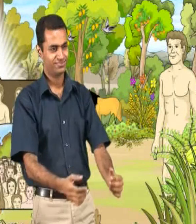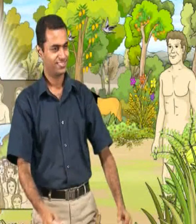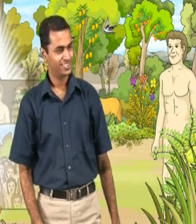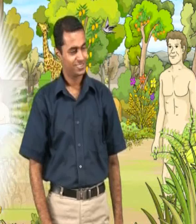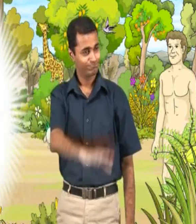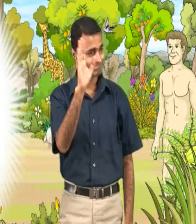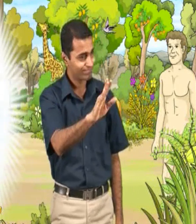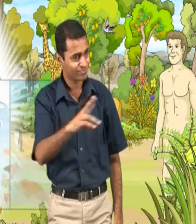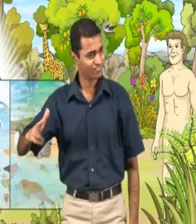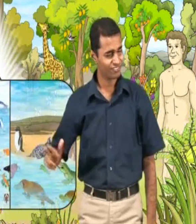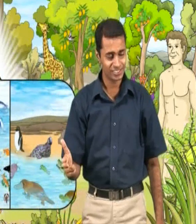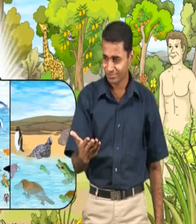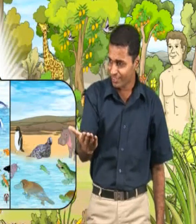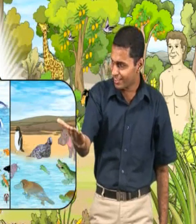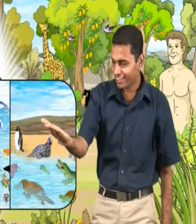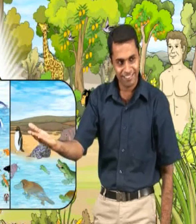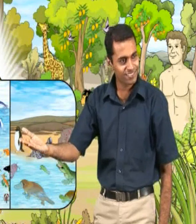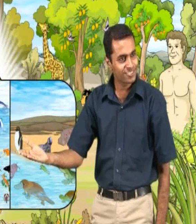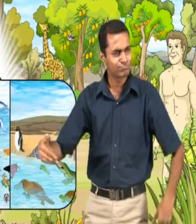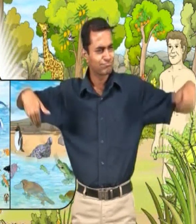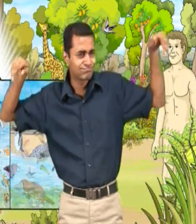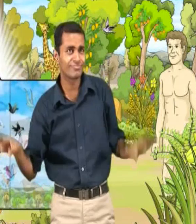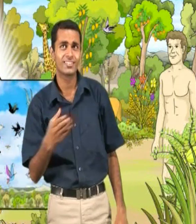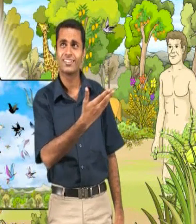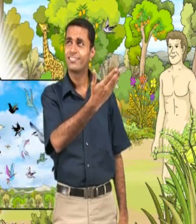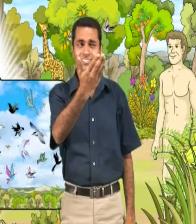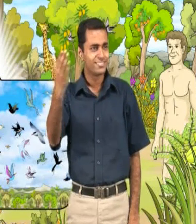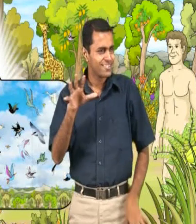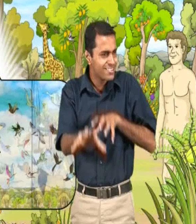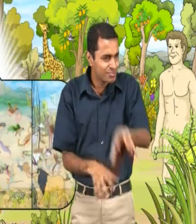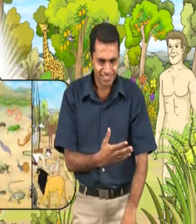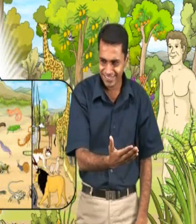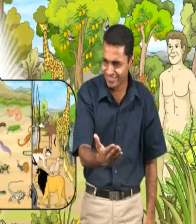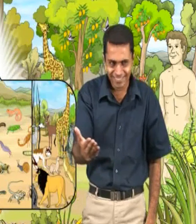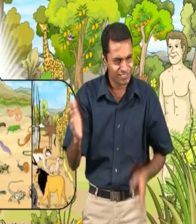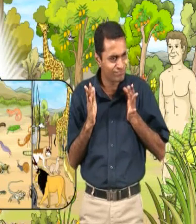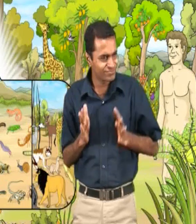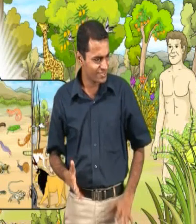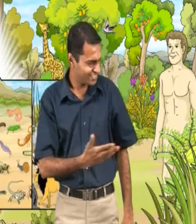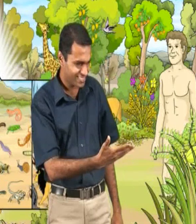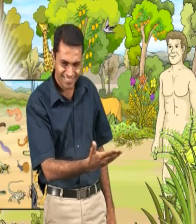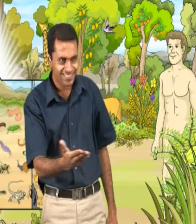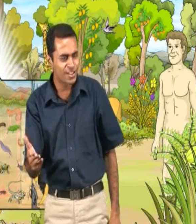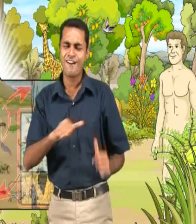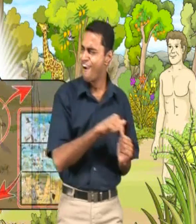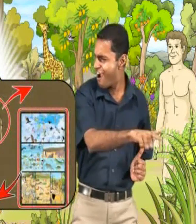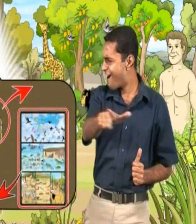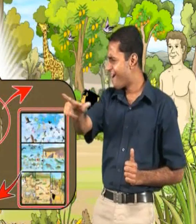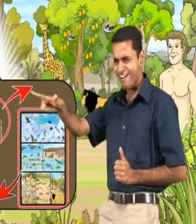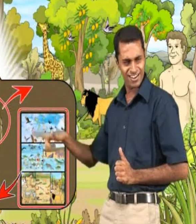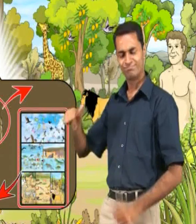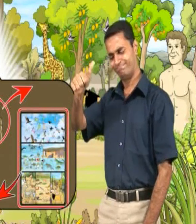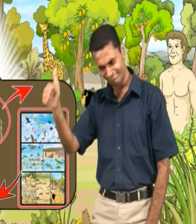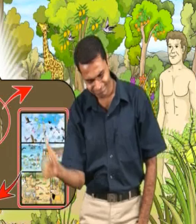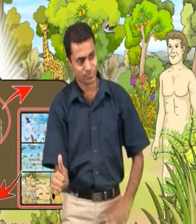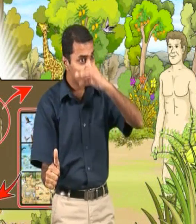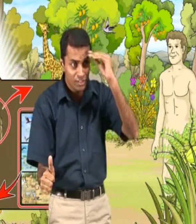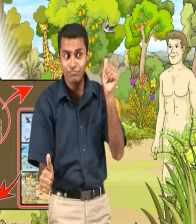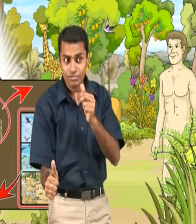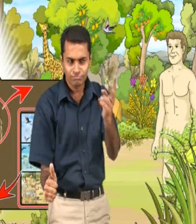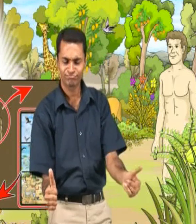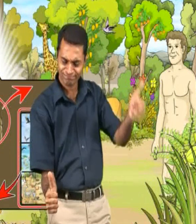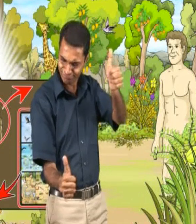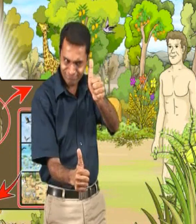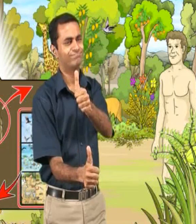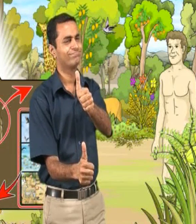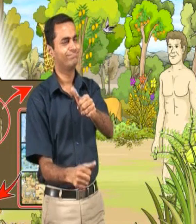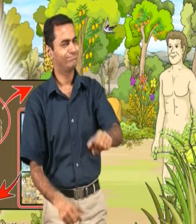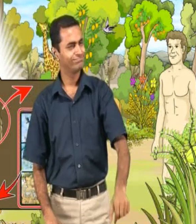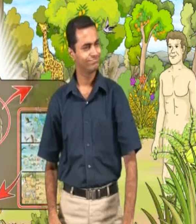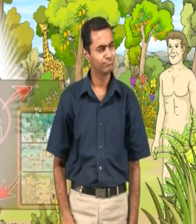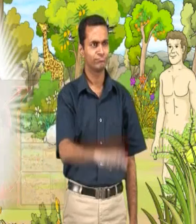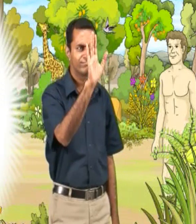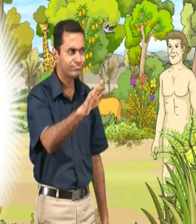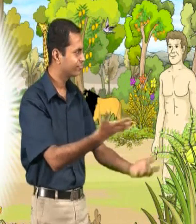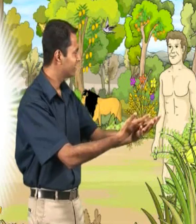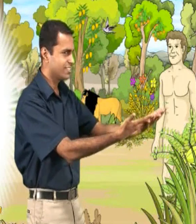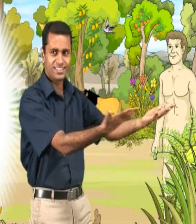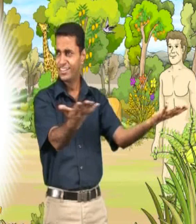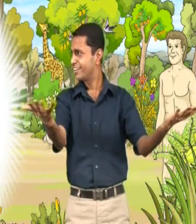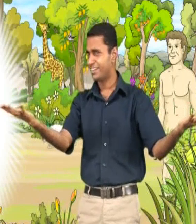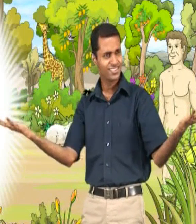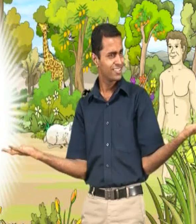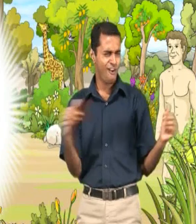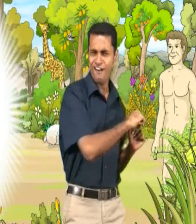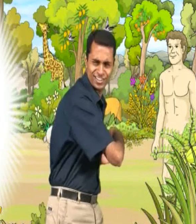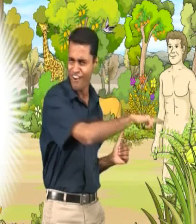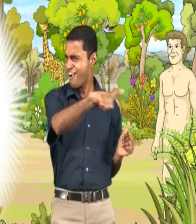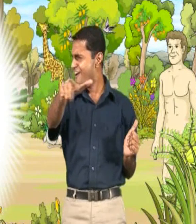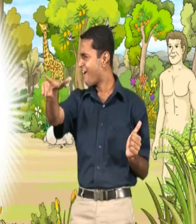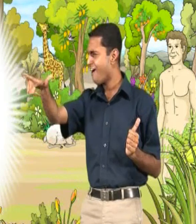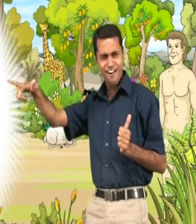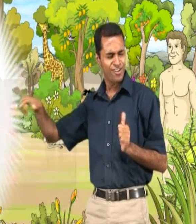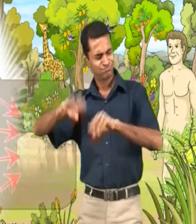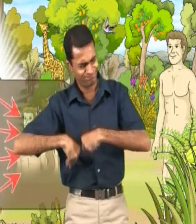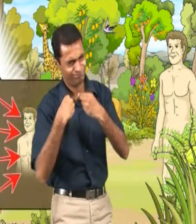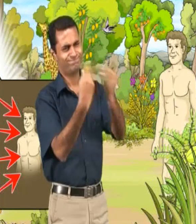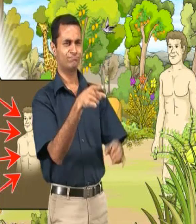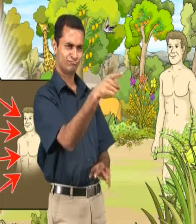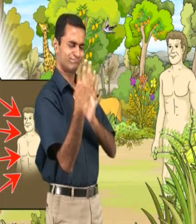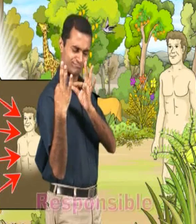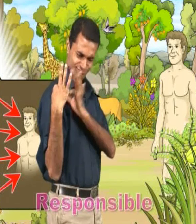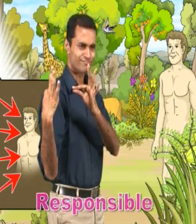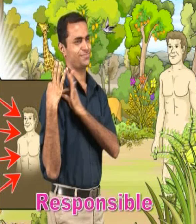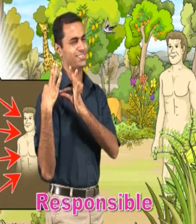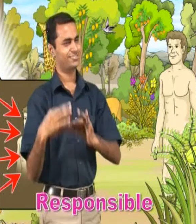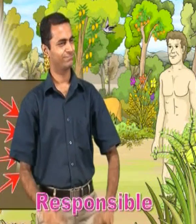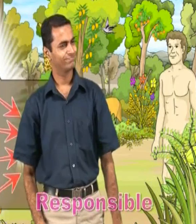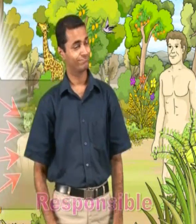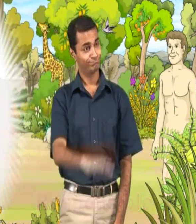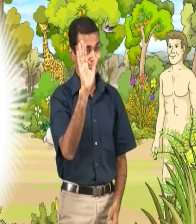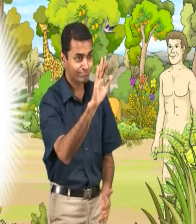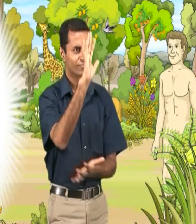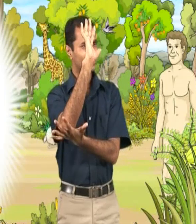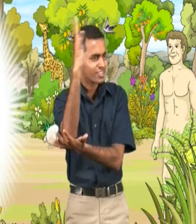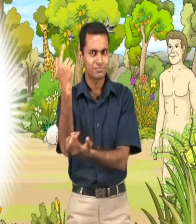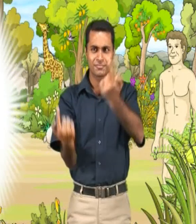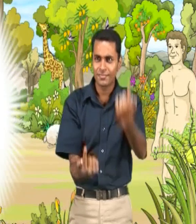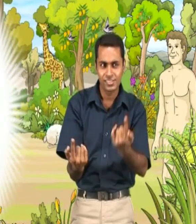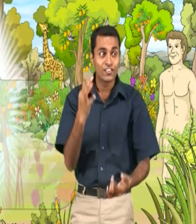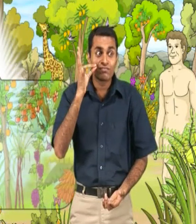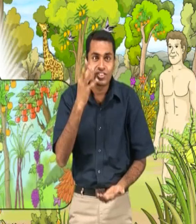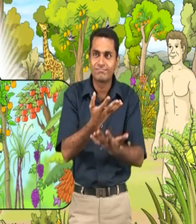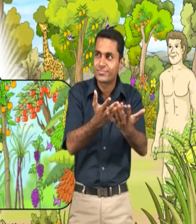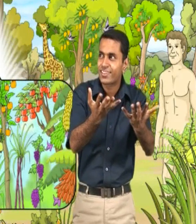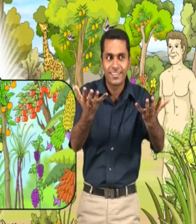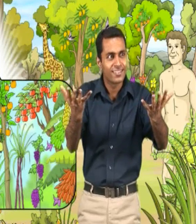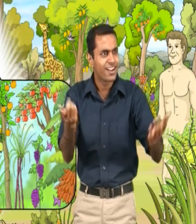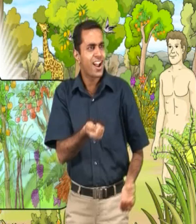rule over the fish of the sea and the birds of the air and every creature that crawls upon the earth.”